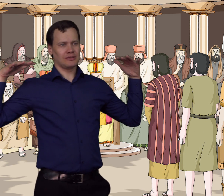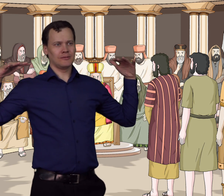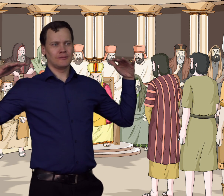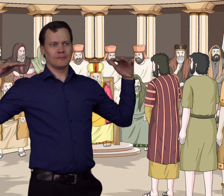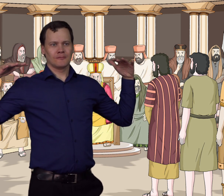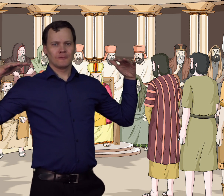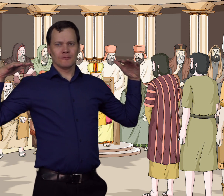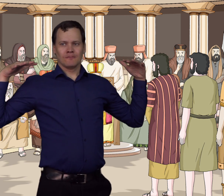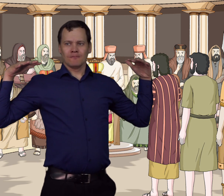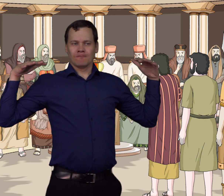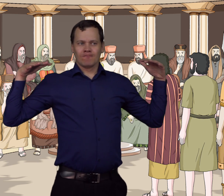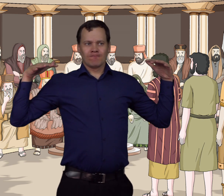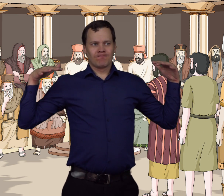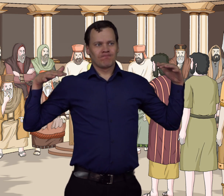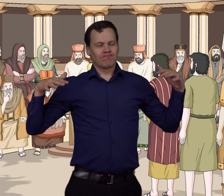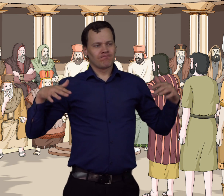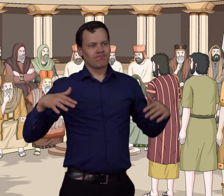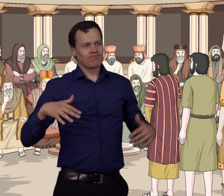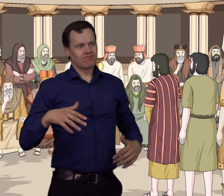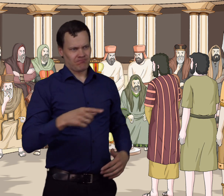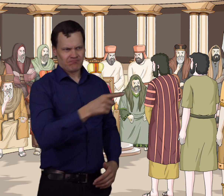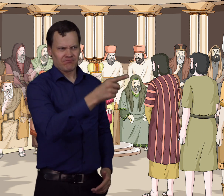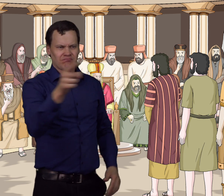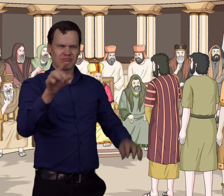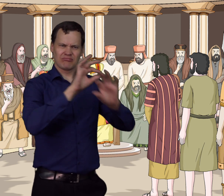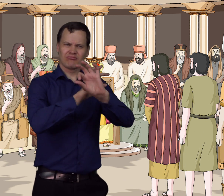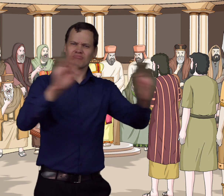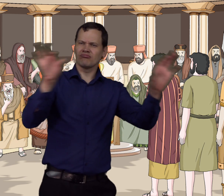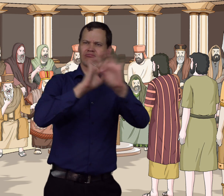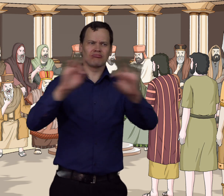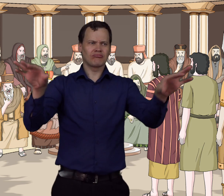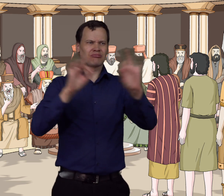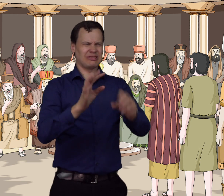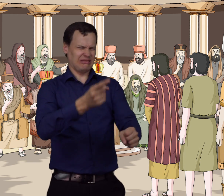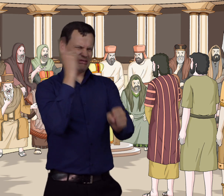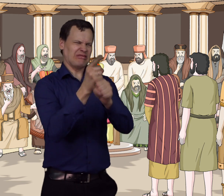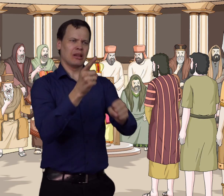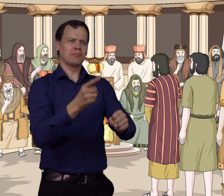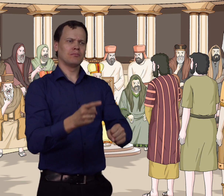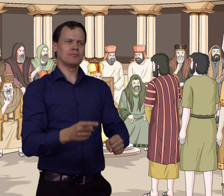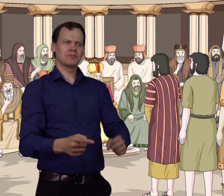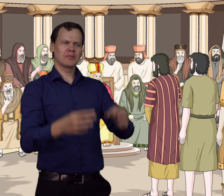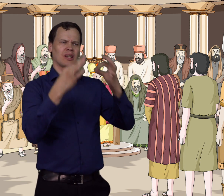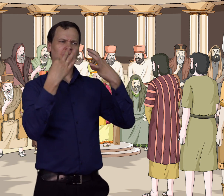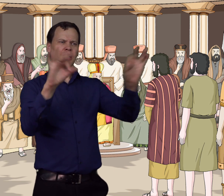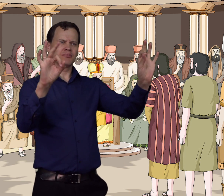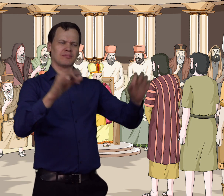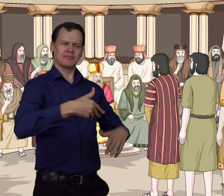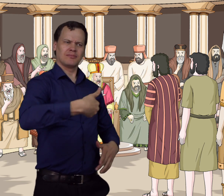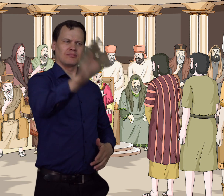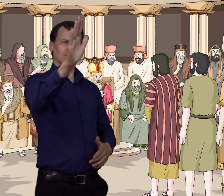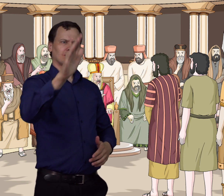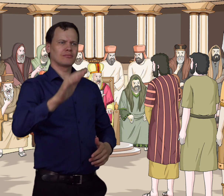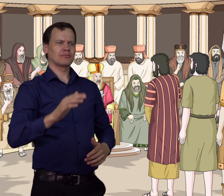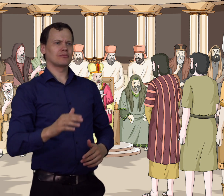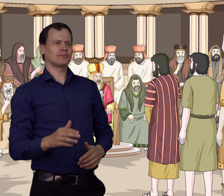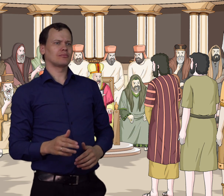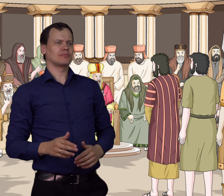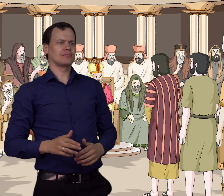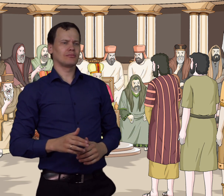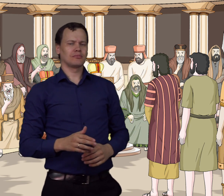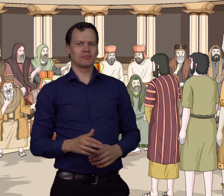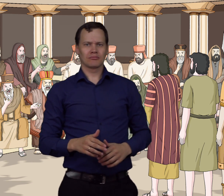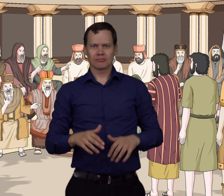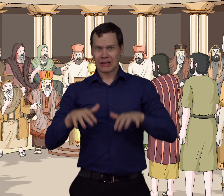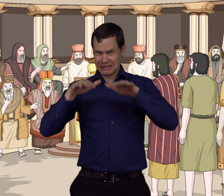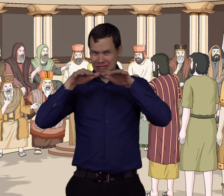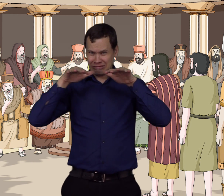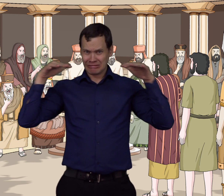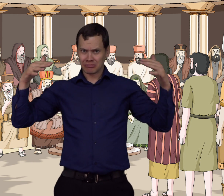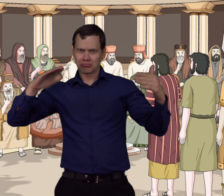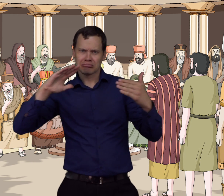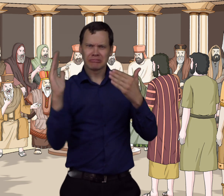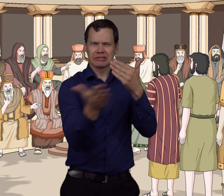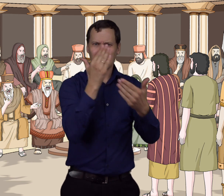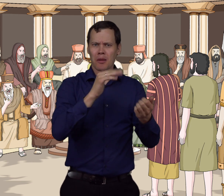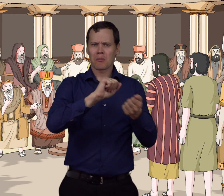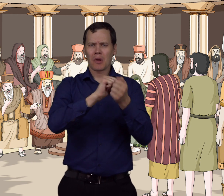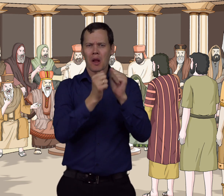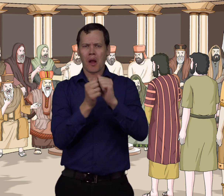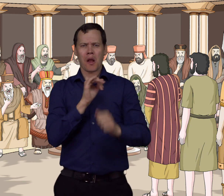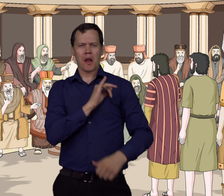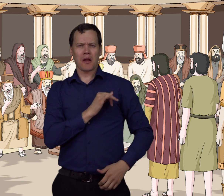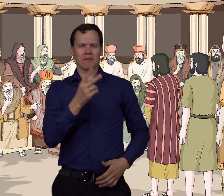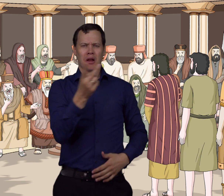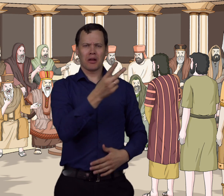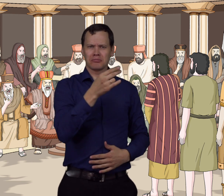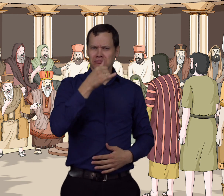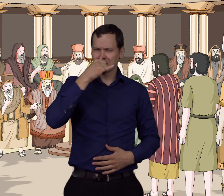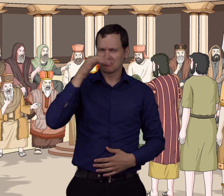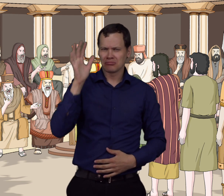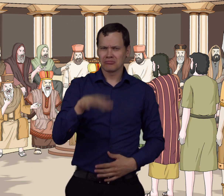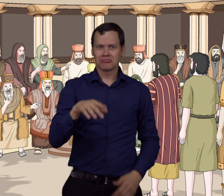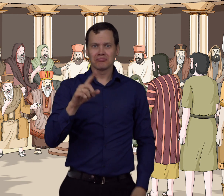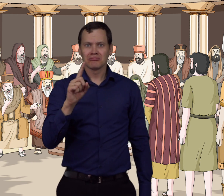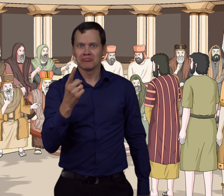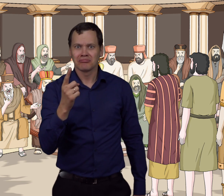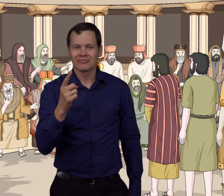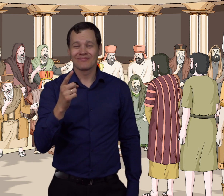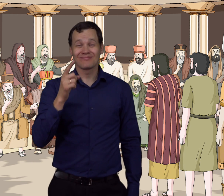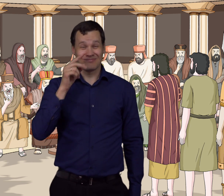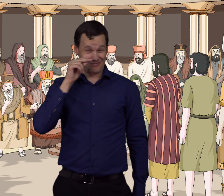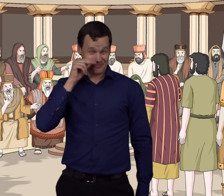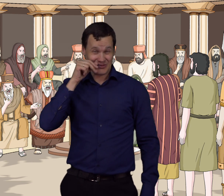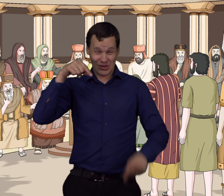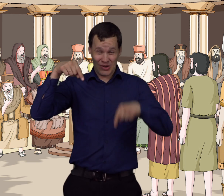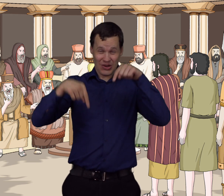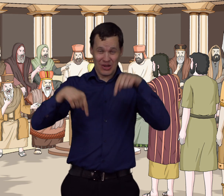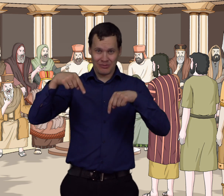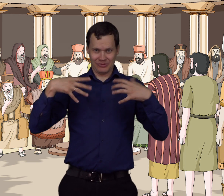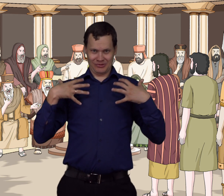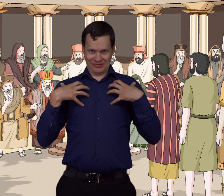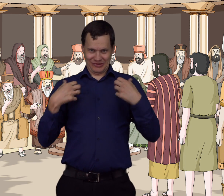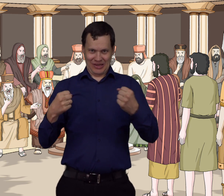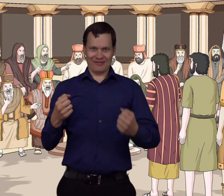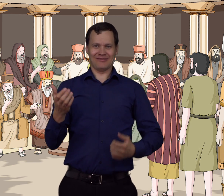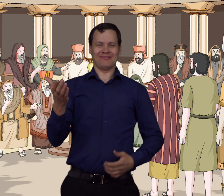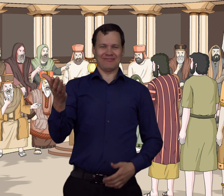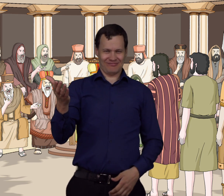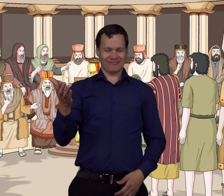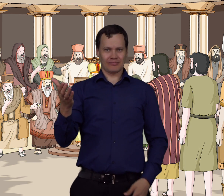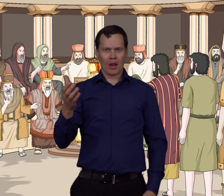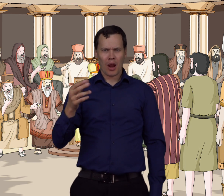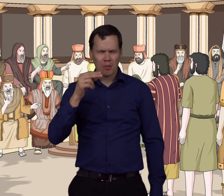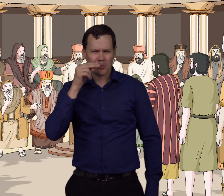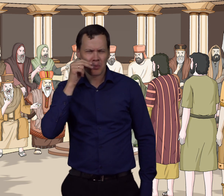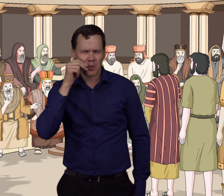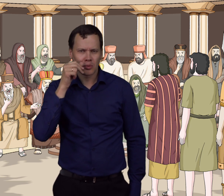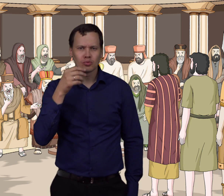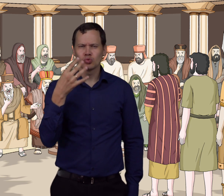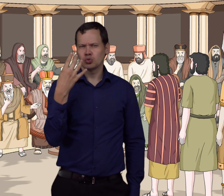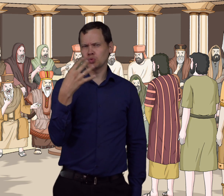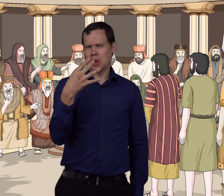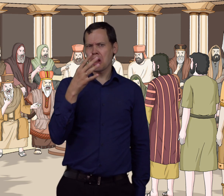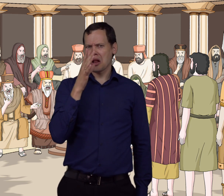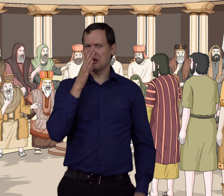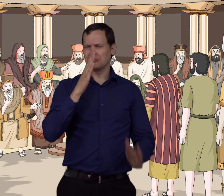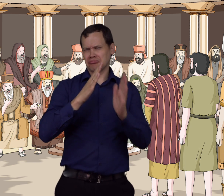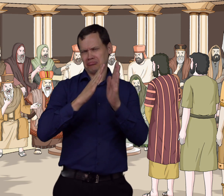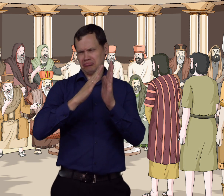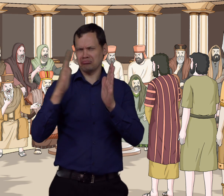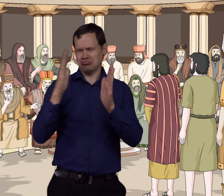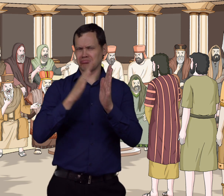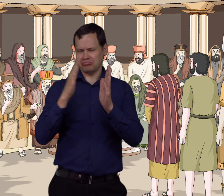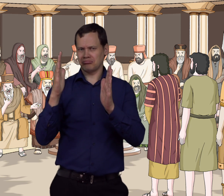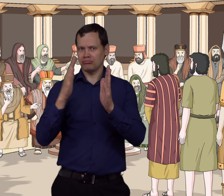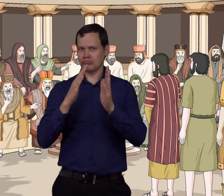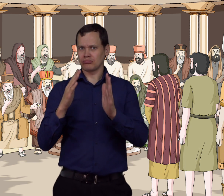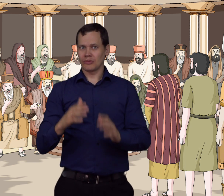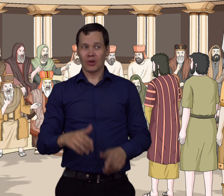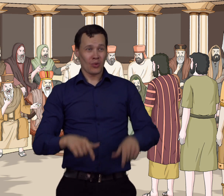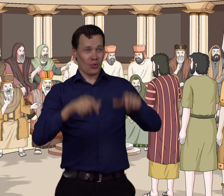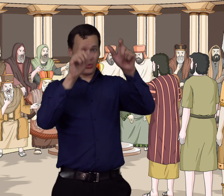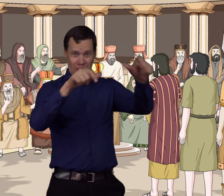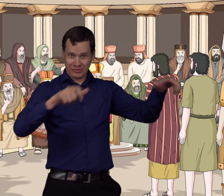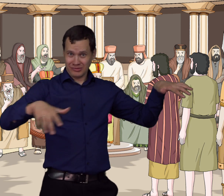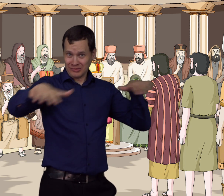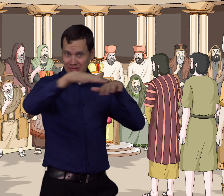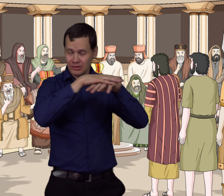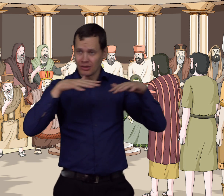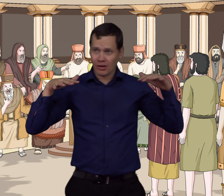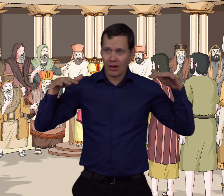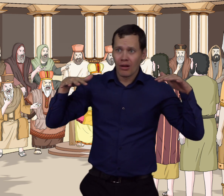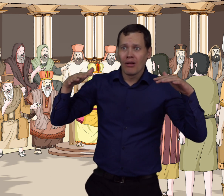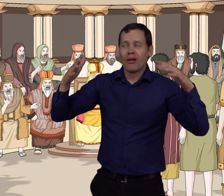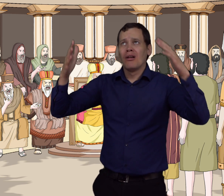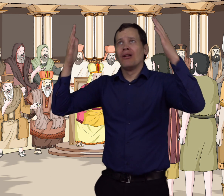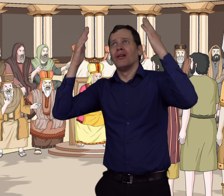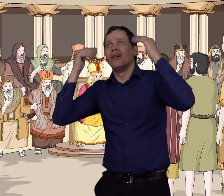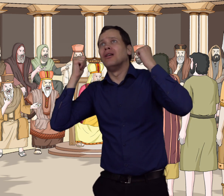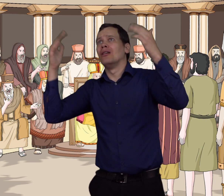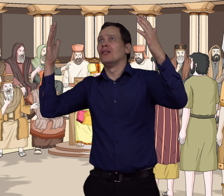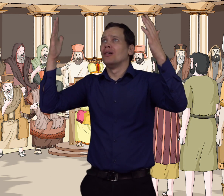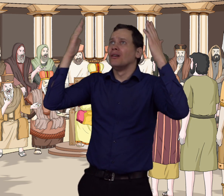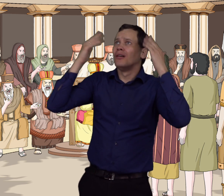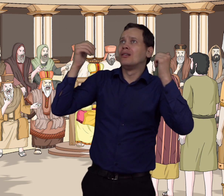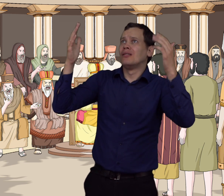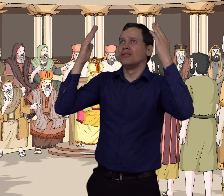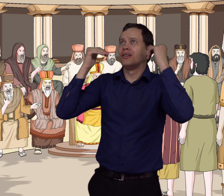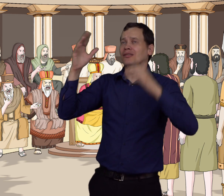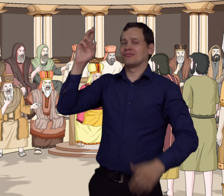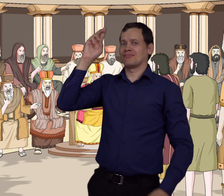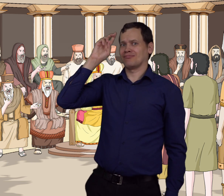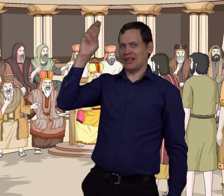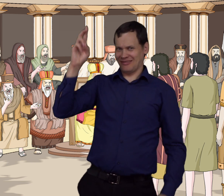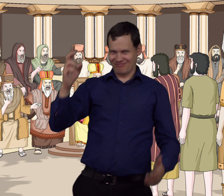For we cannot stop speaking about what we have seen and heard.”